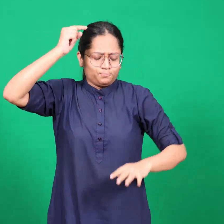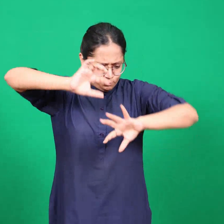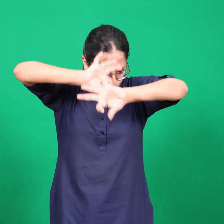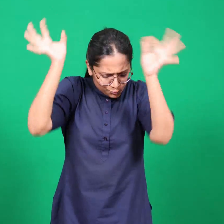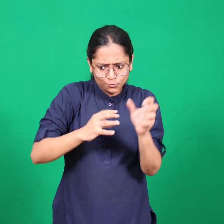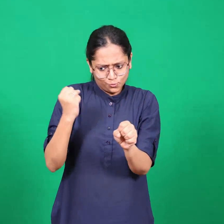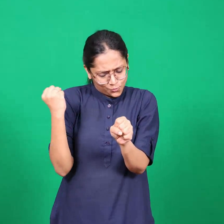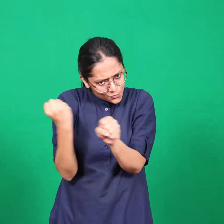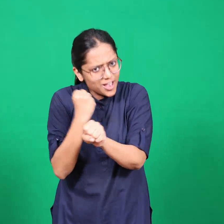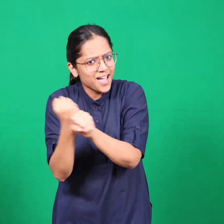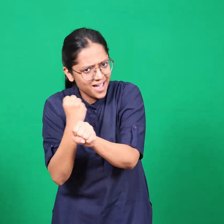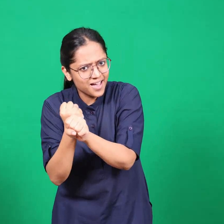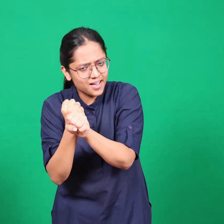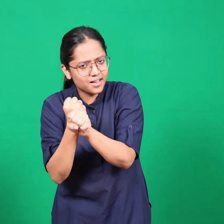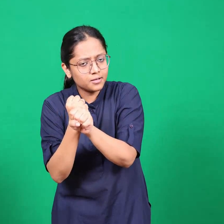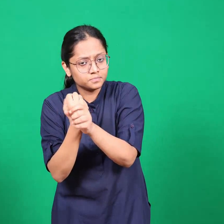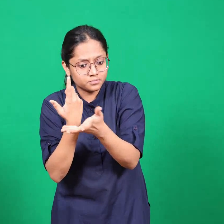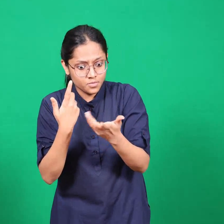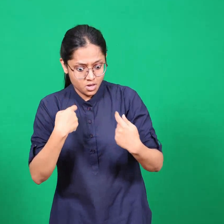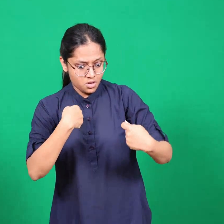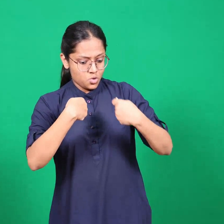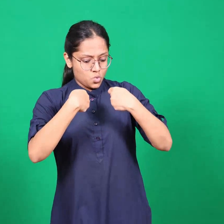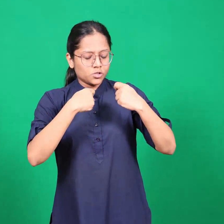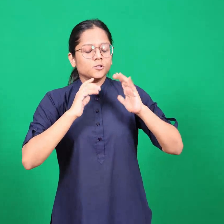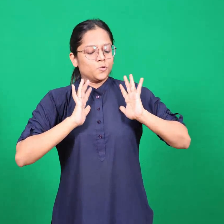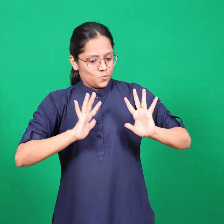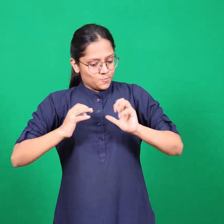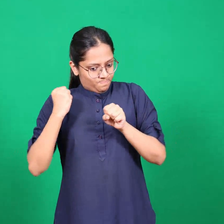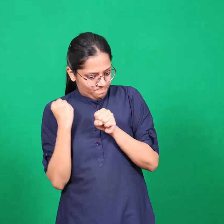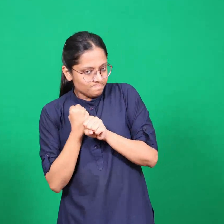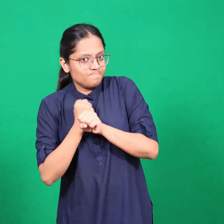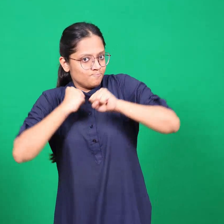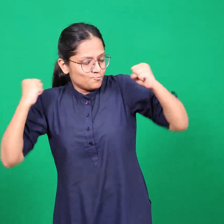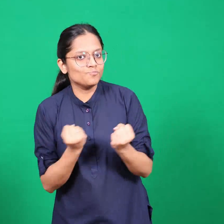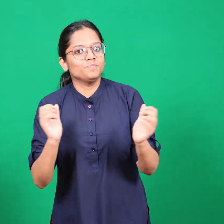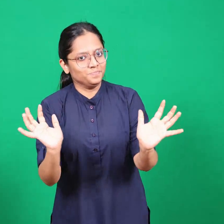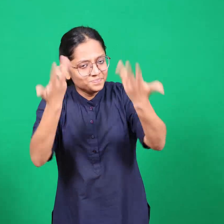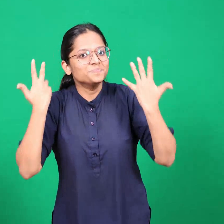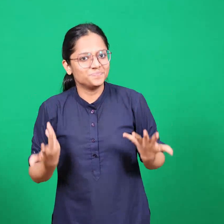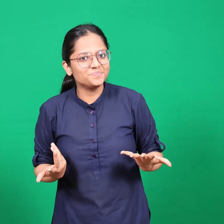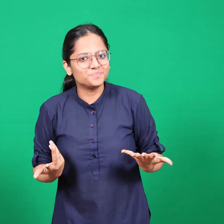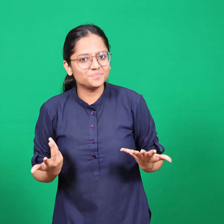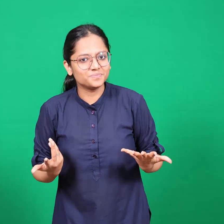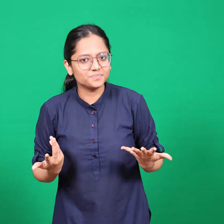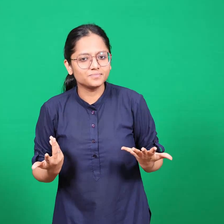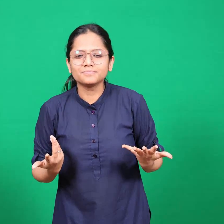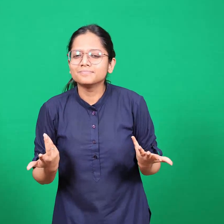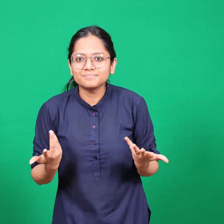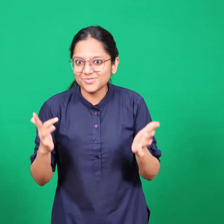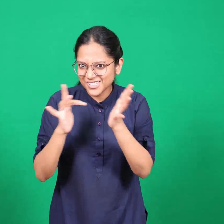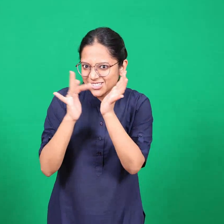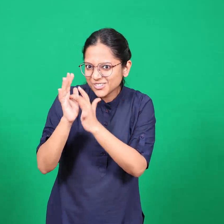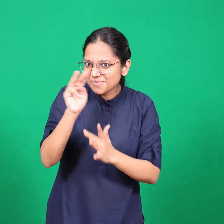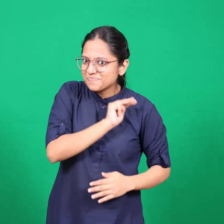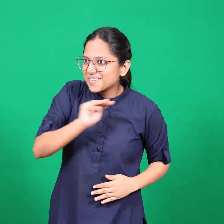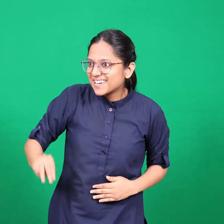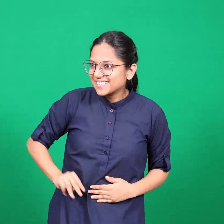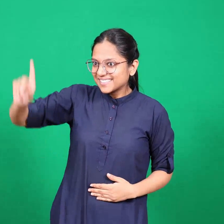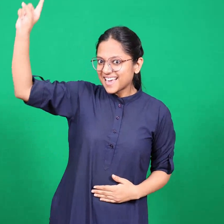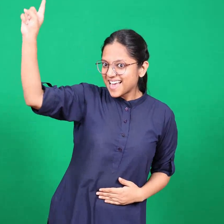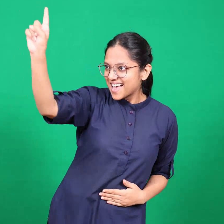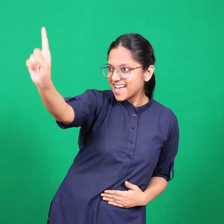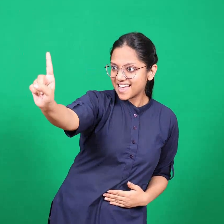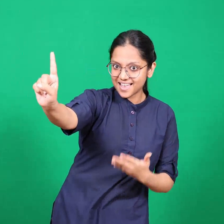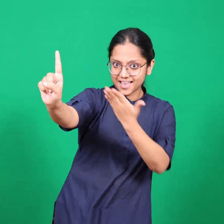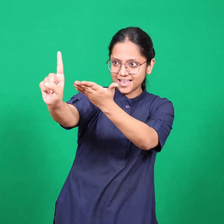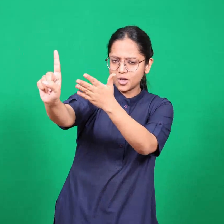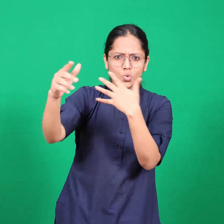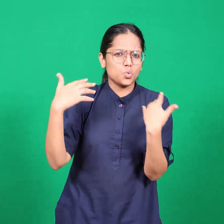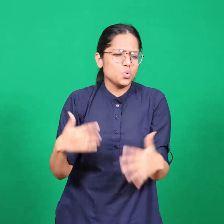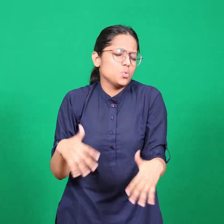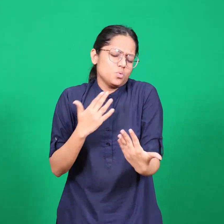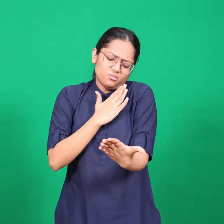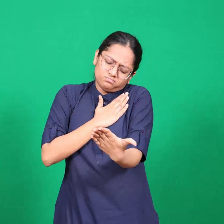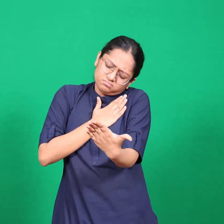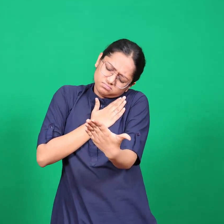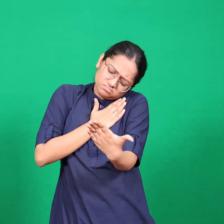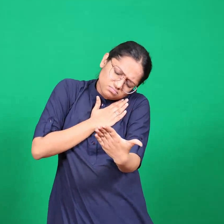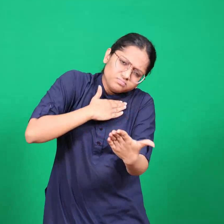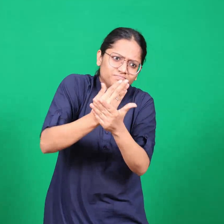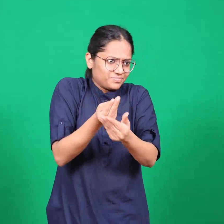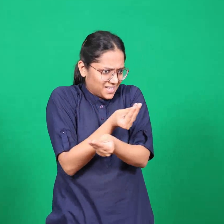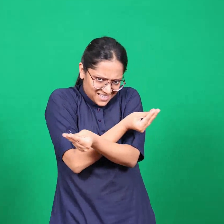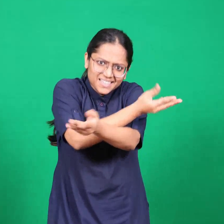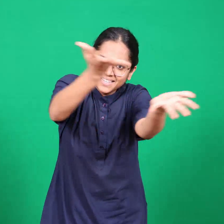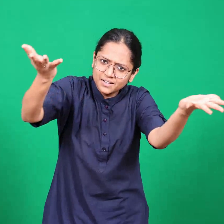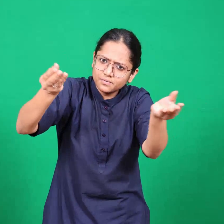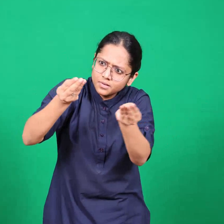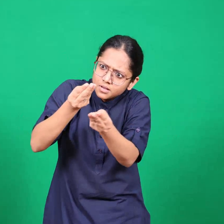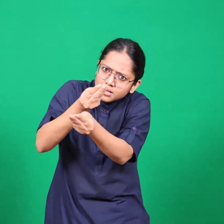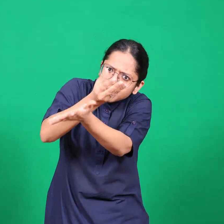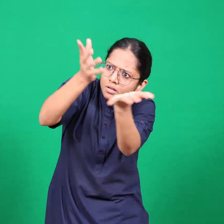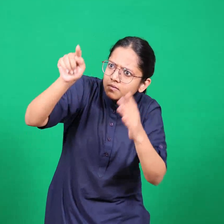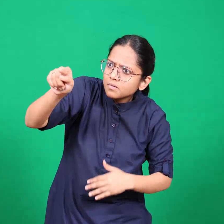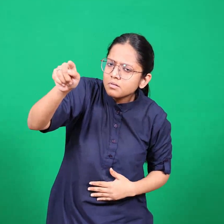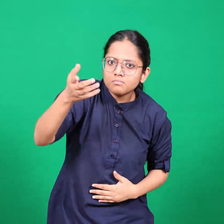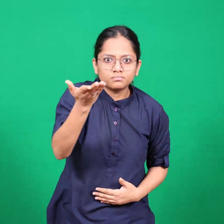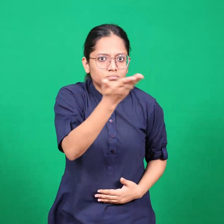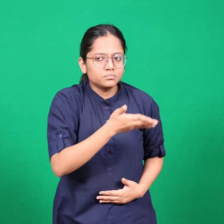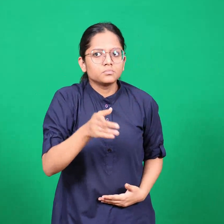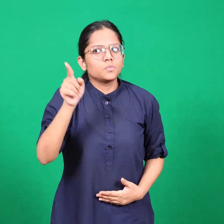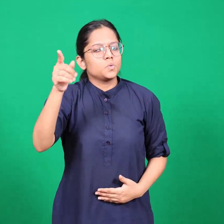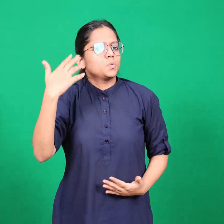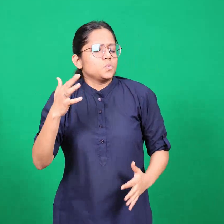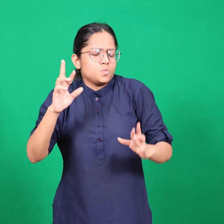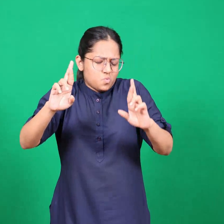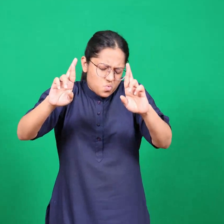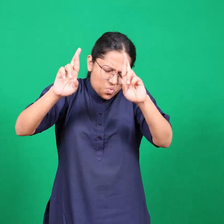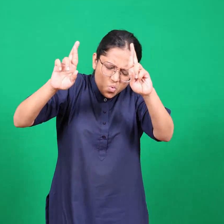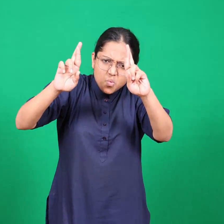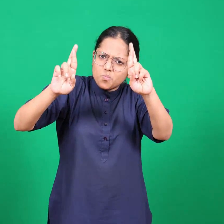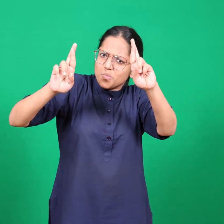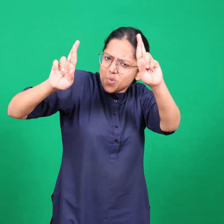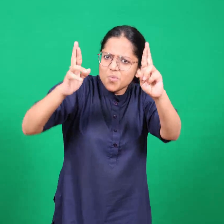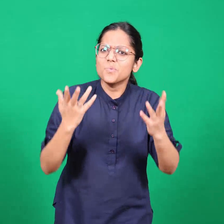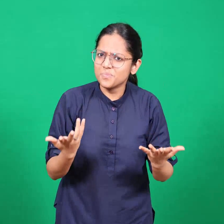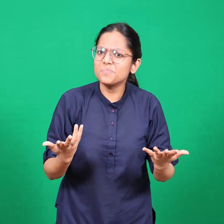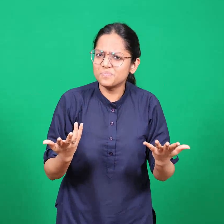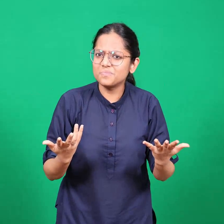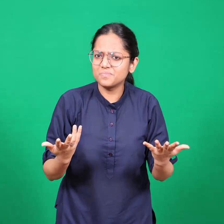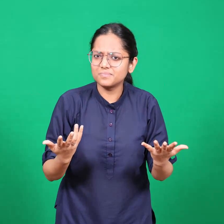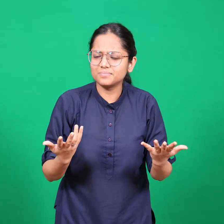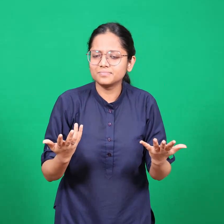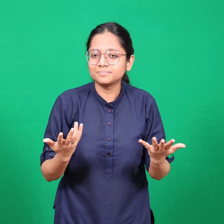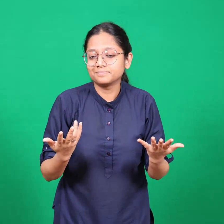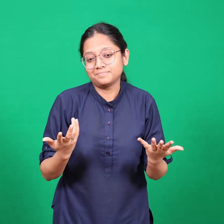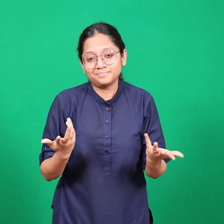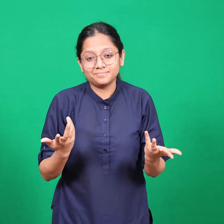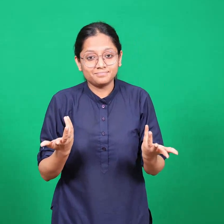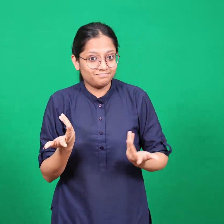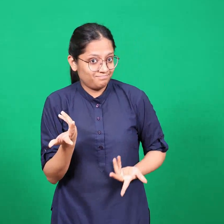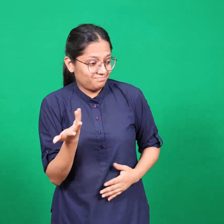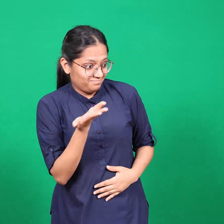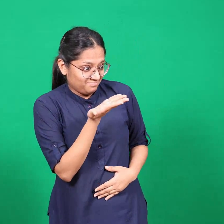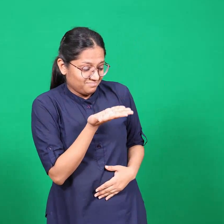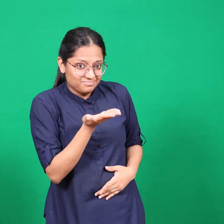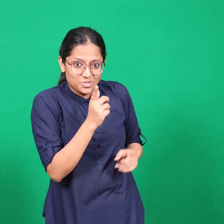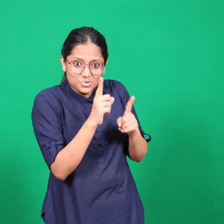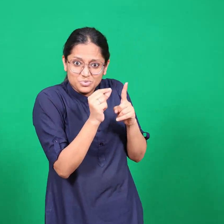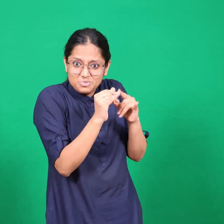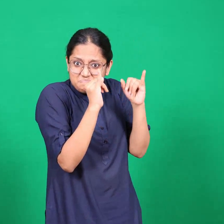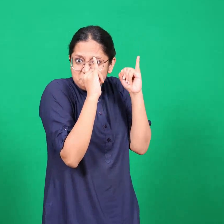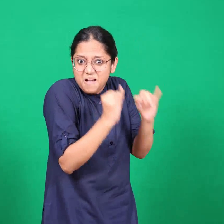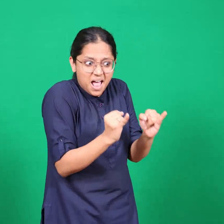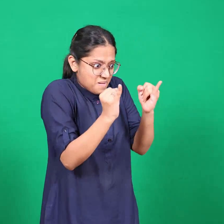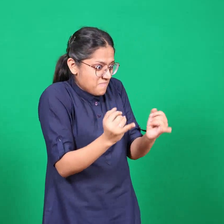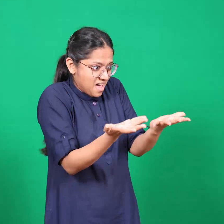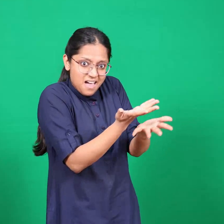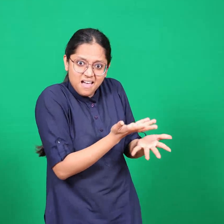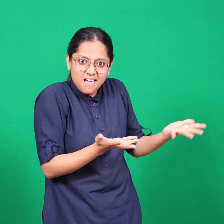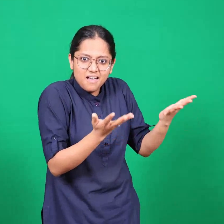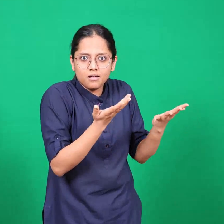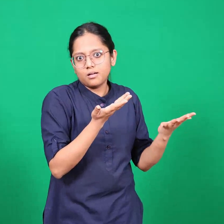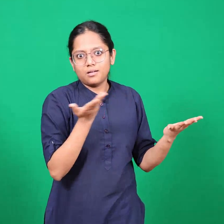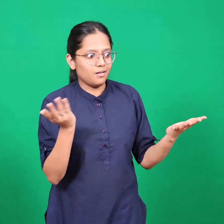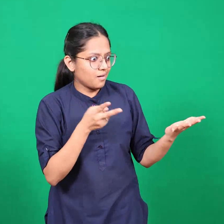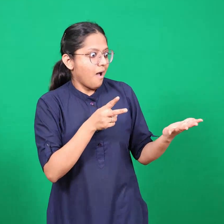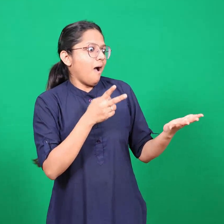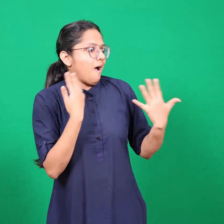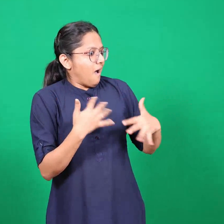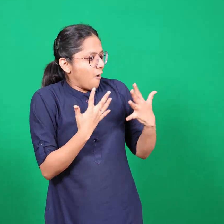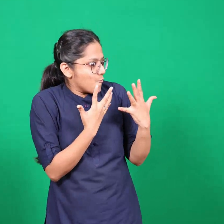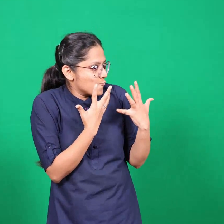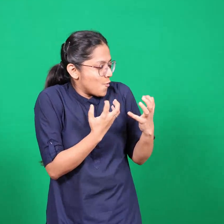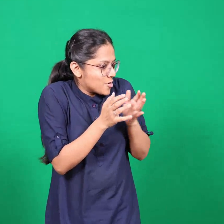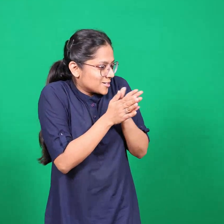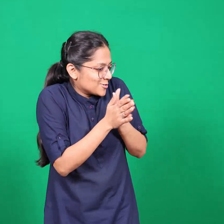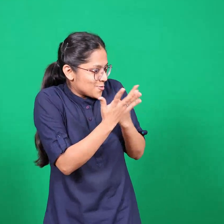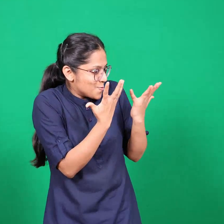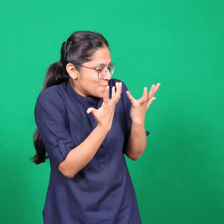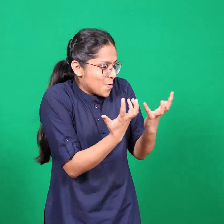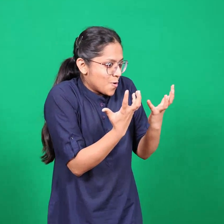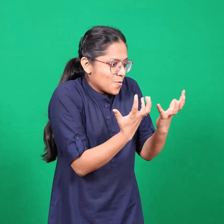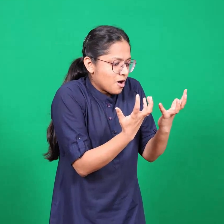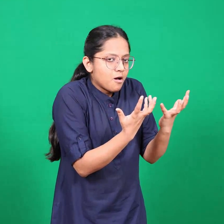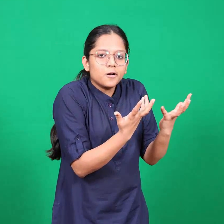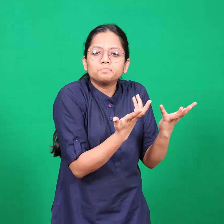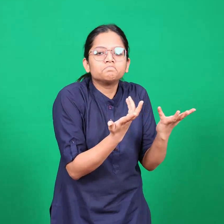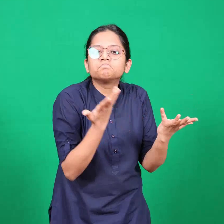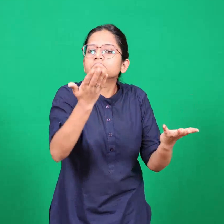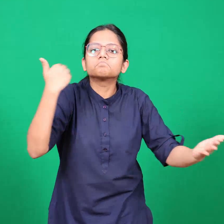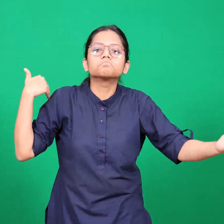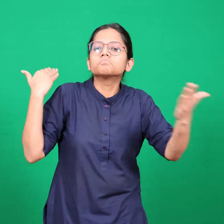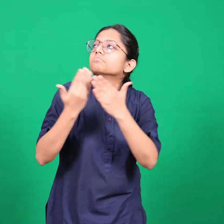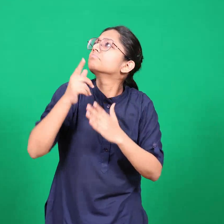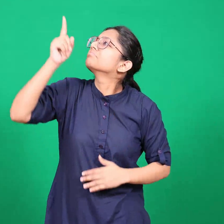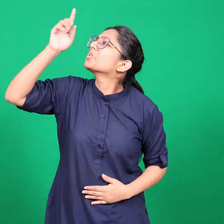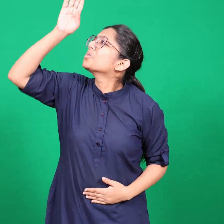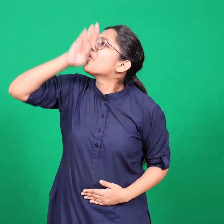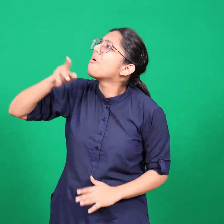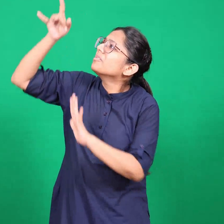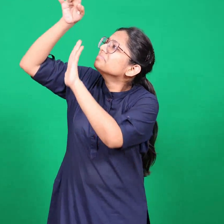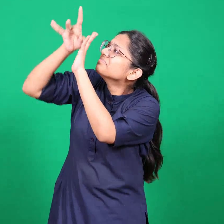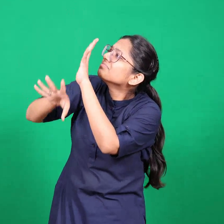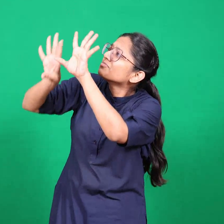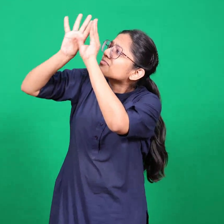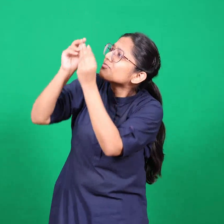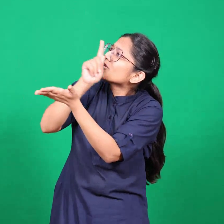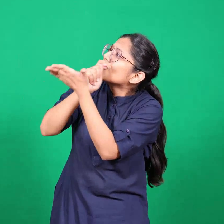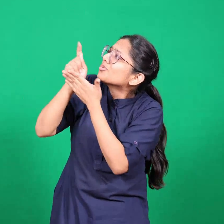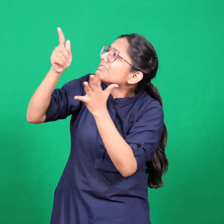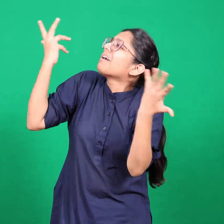Set your hope fully on the grace to be given you at the revelation of Jesus Christ.